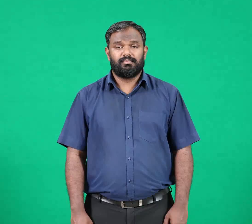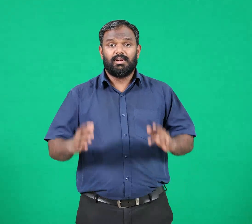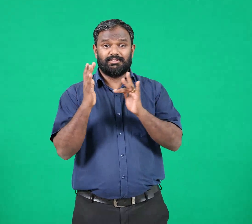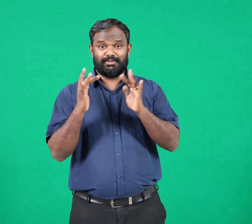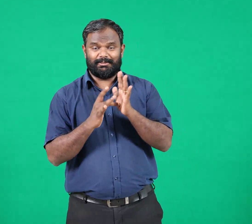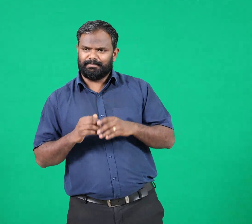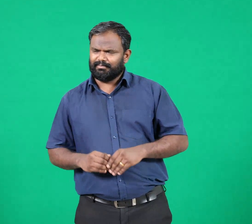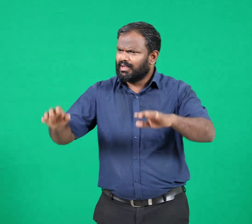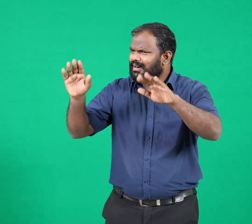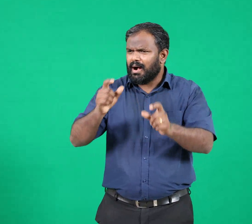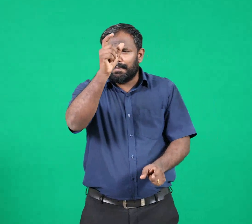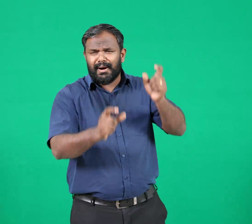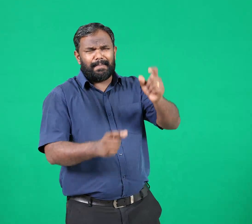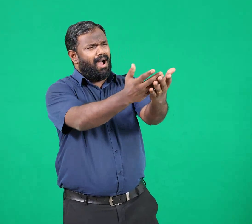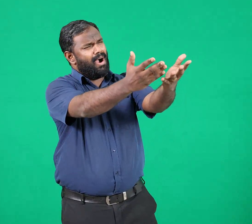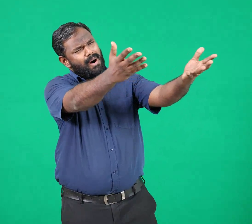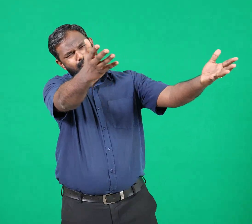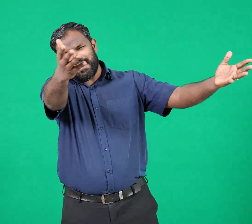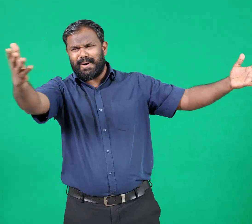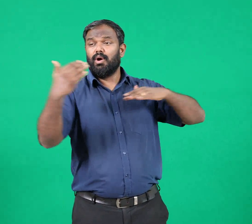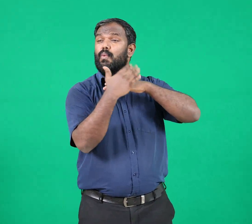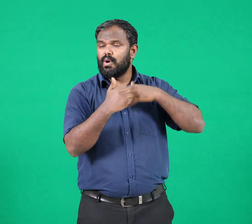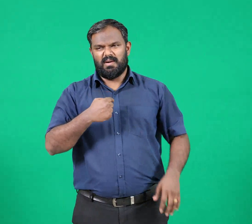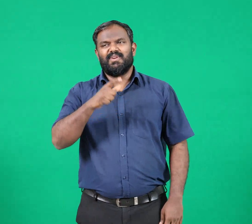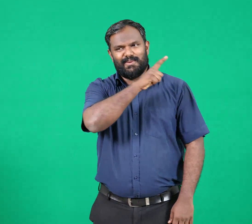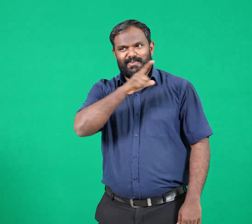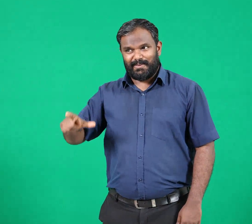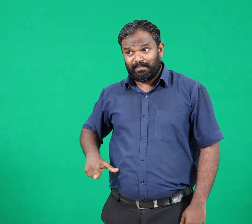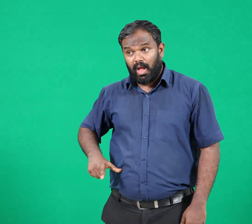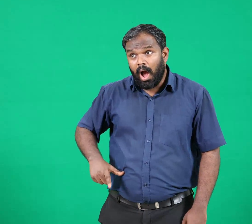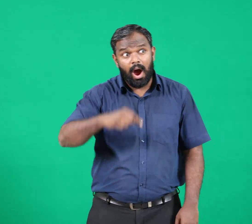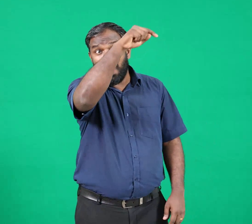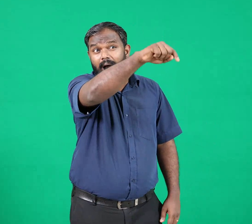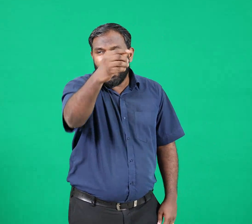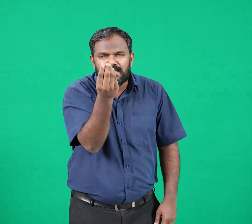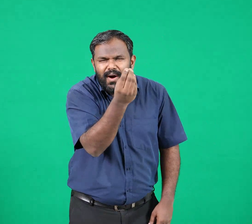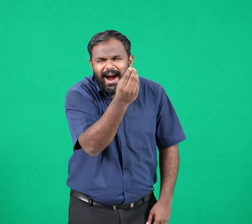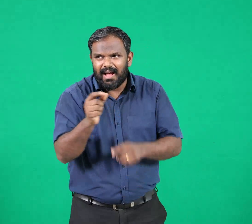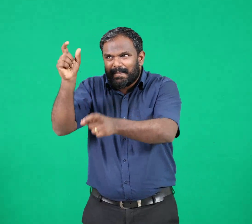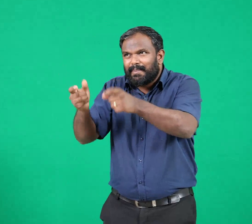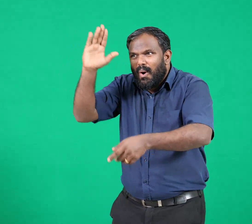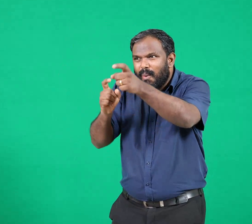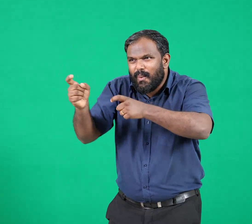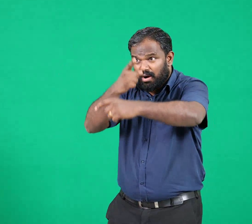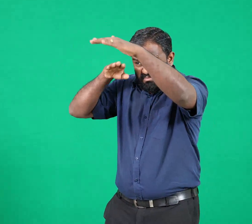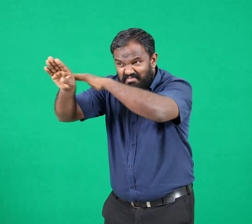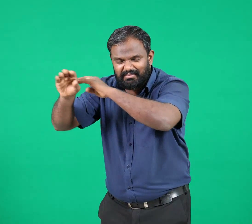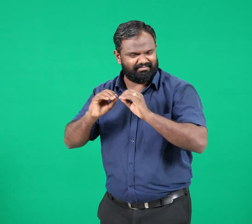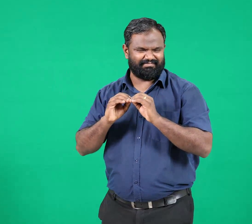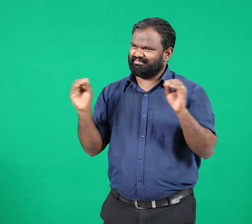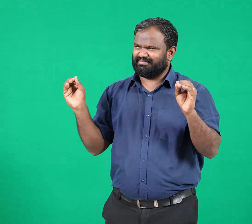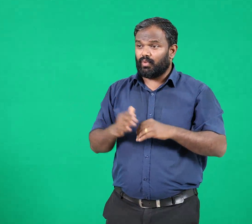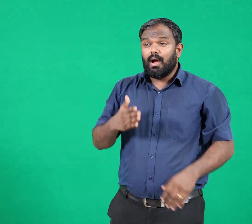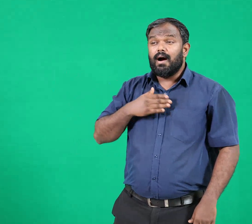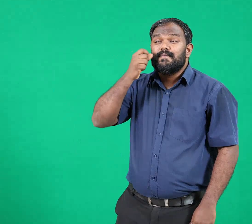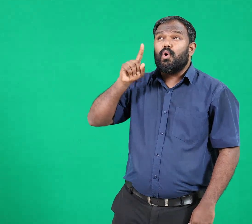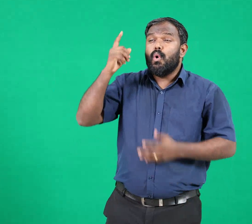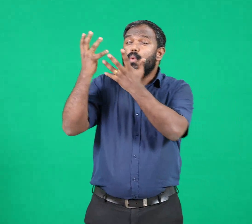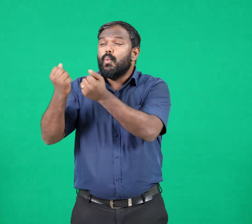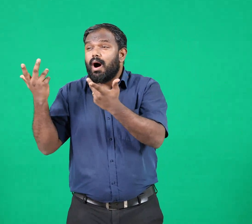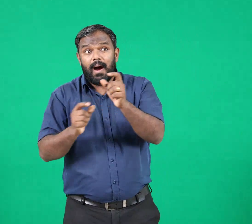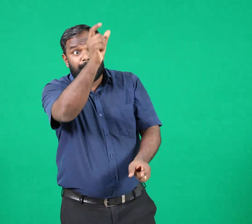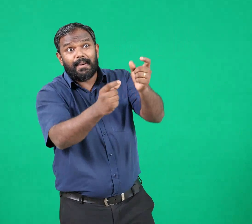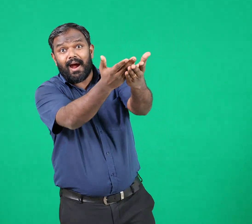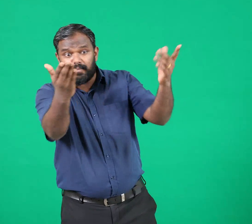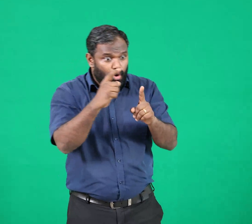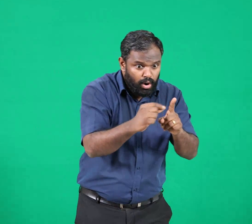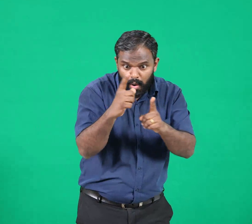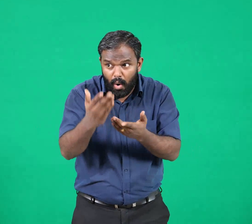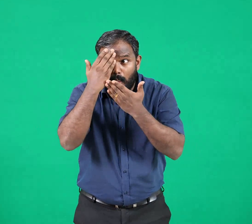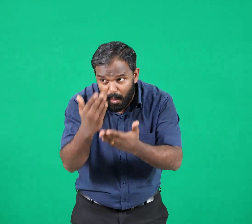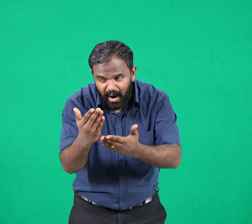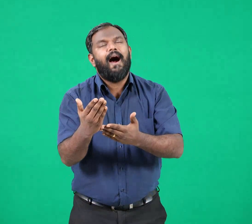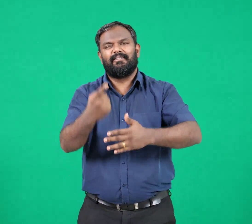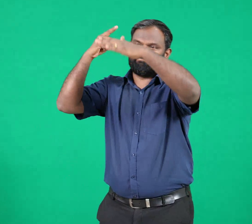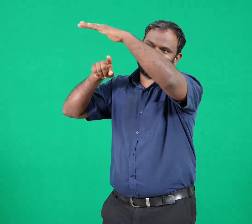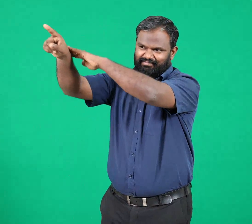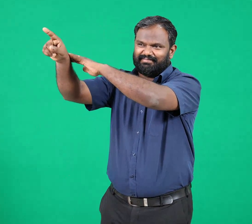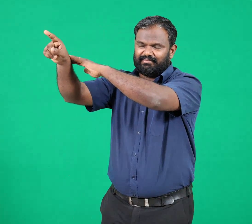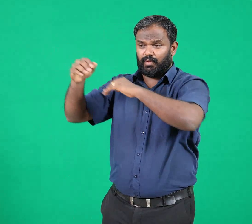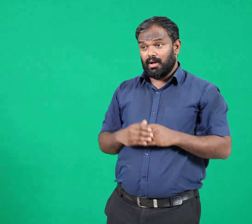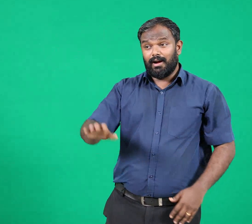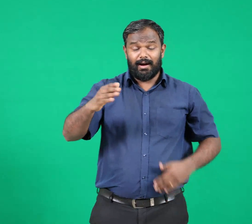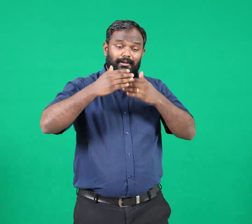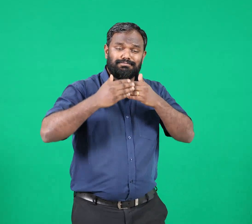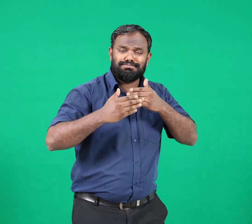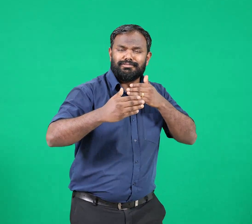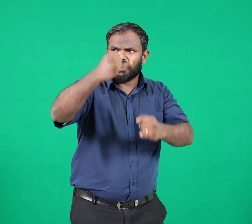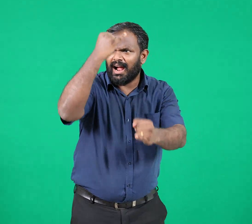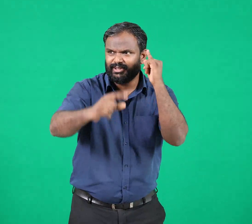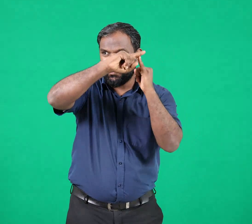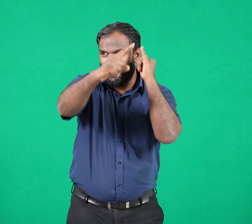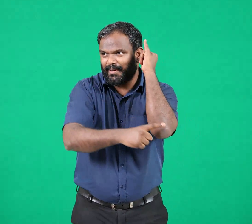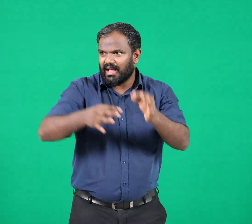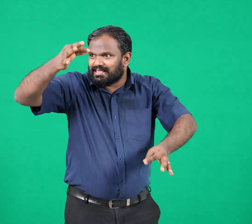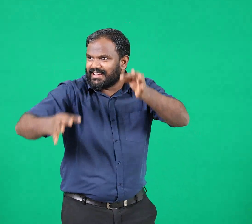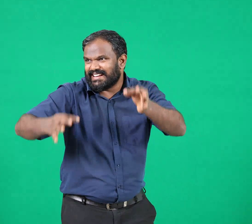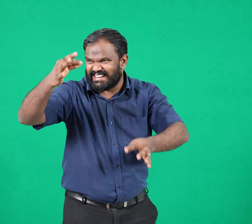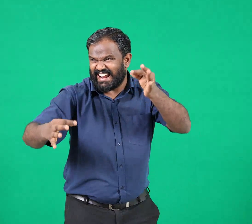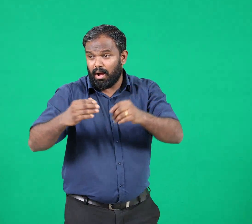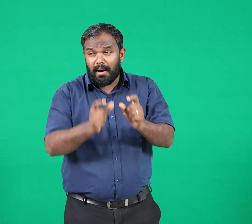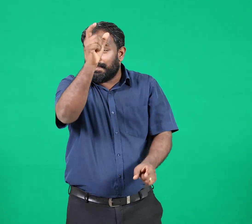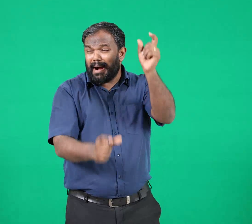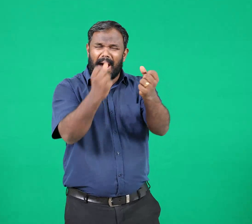Not everyone who says to Me, ' Lord, Lord,' will enter the kingdom of heaven, but only he who does the will of My Father in heaven.